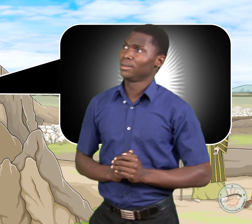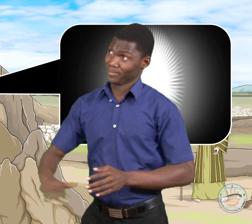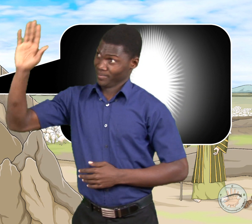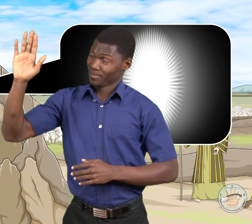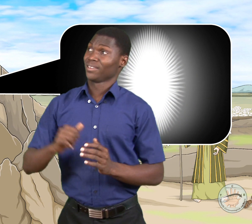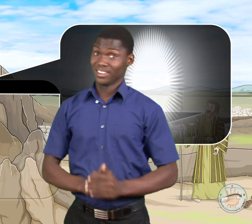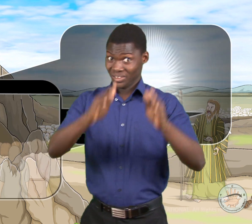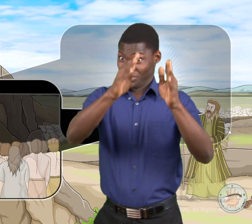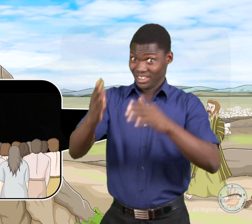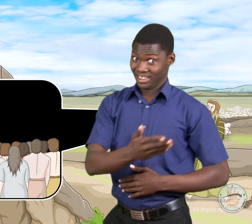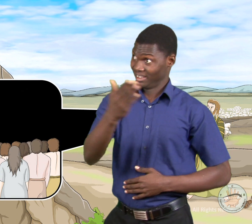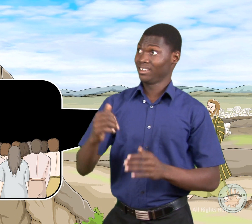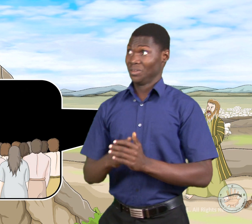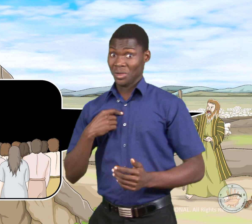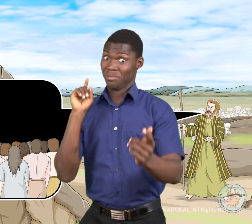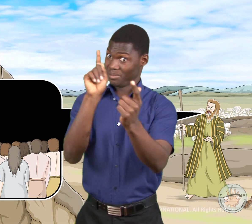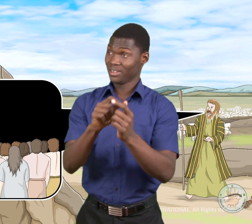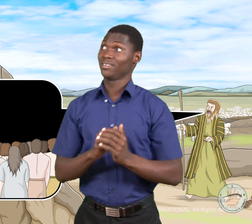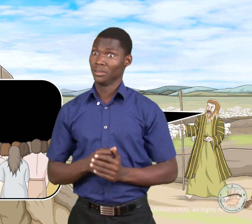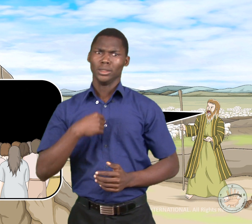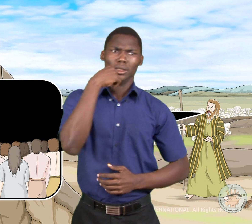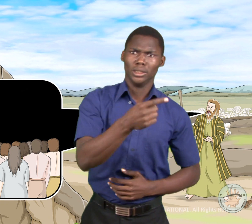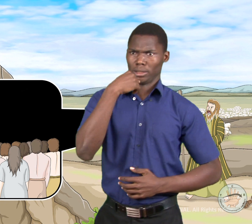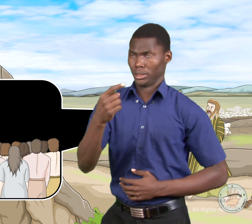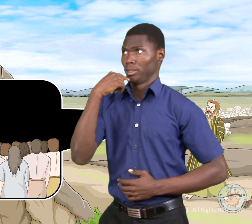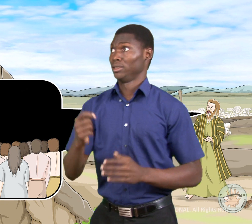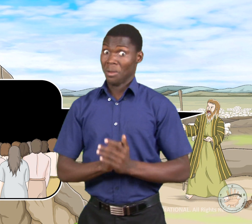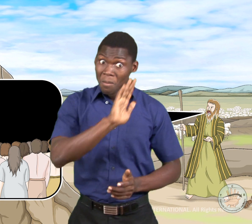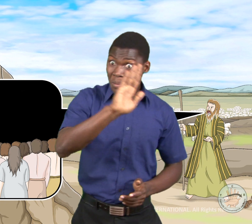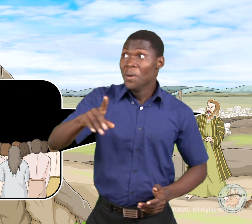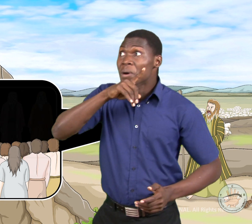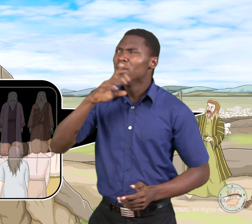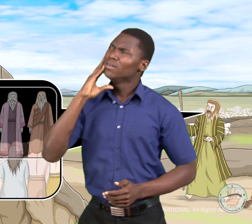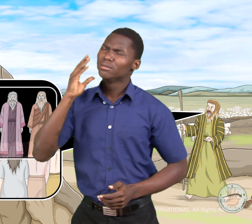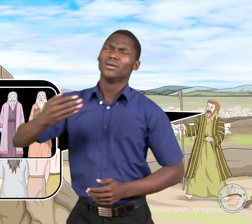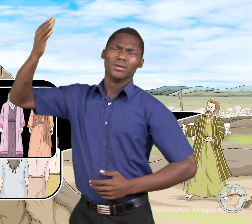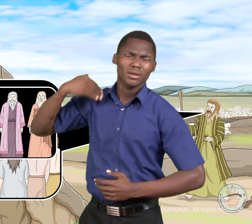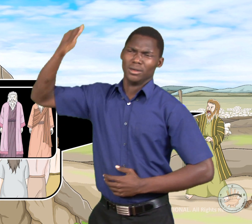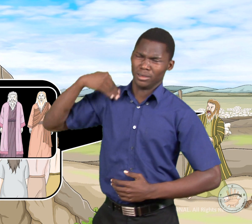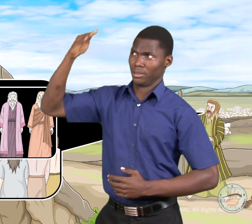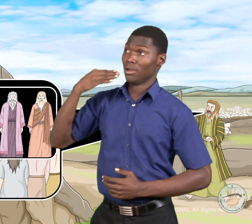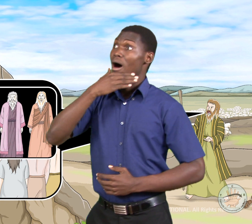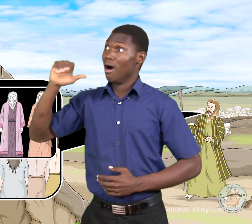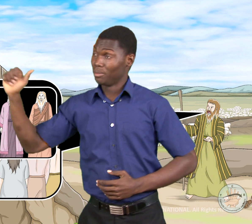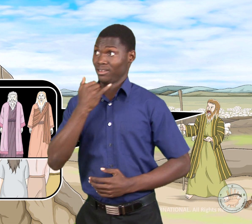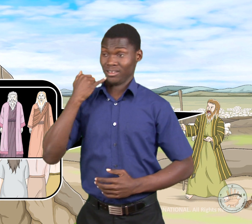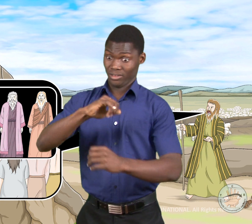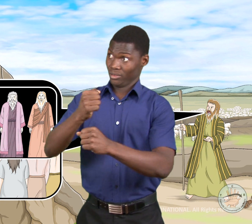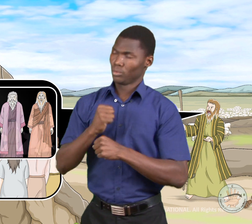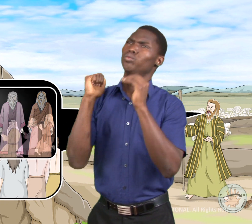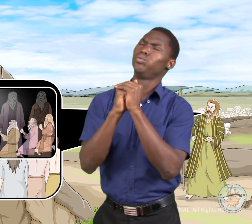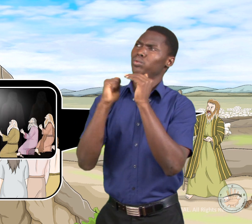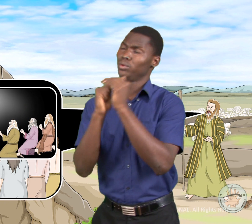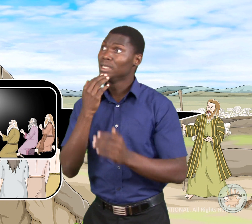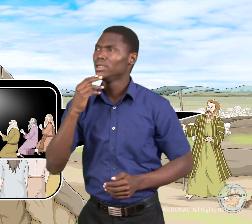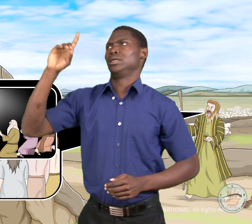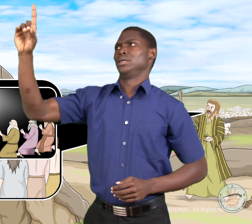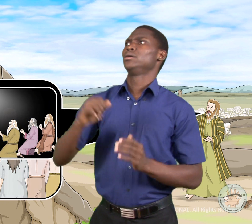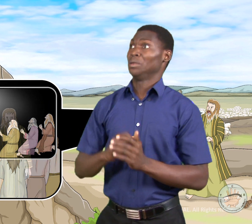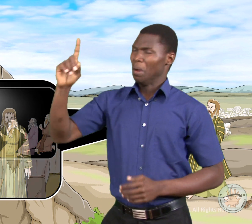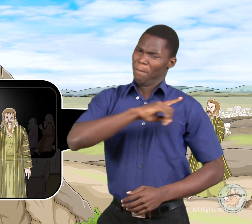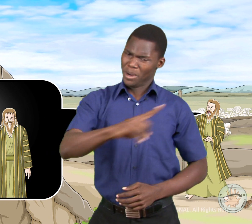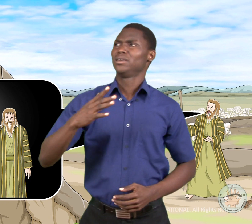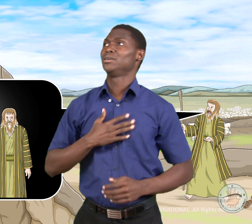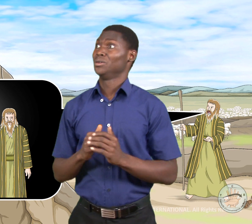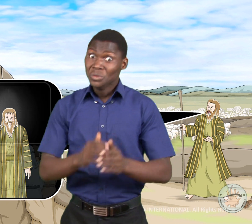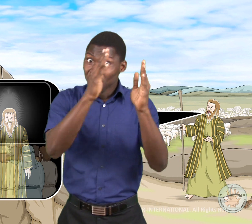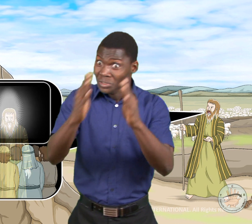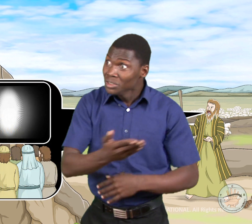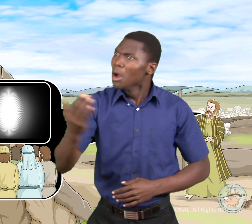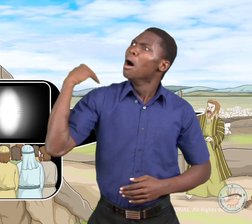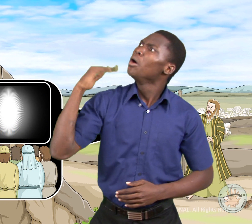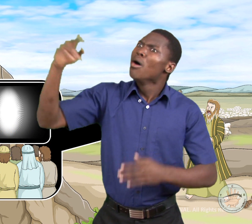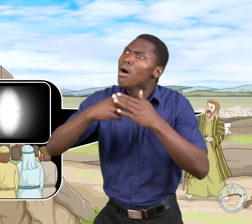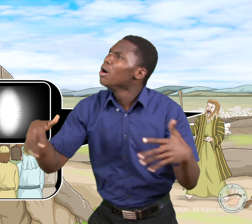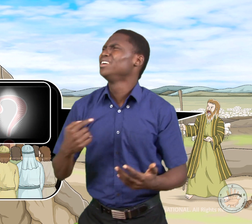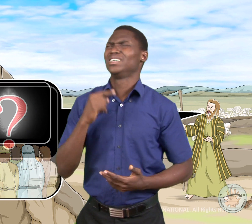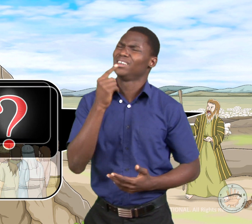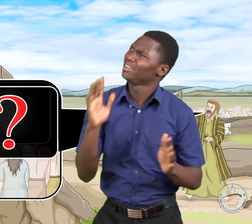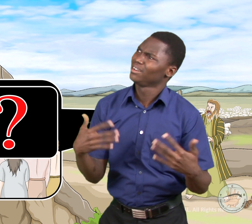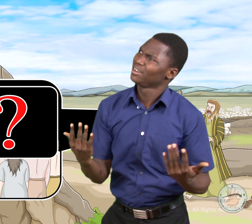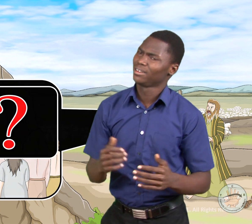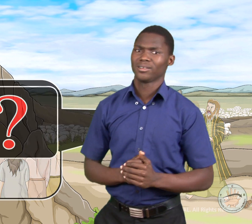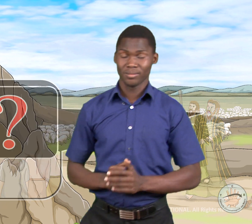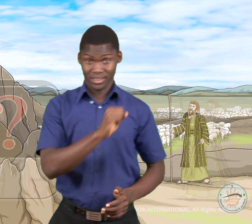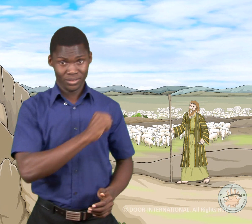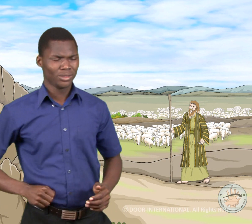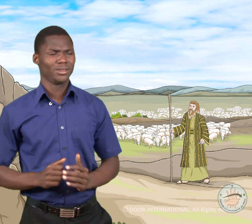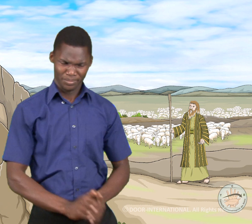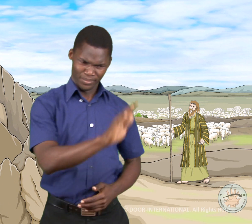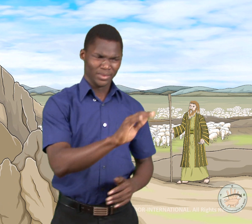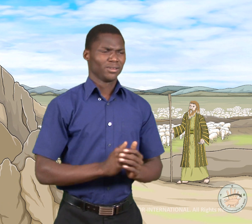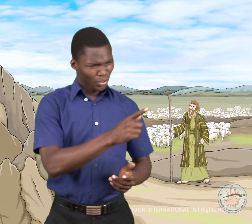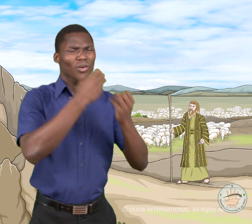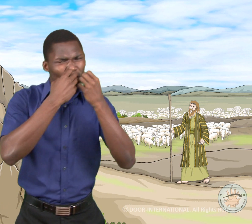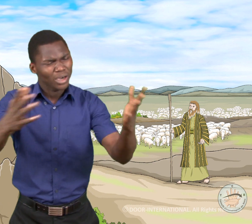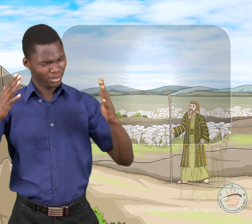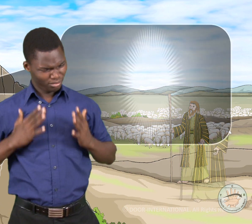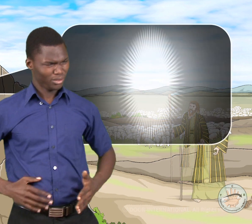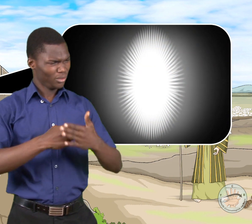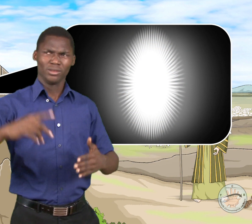Then Moses asked God, “Suppose I go to the Israelites and say to them, ‘The God of your fathers has sent me to you,’ and they ask me, ‘What is His name?’